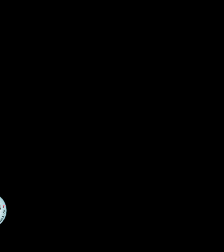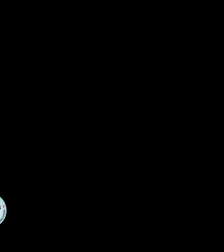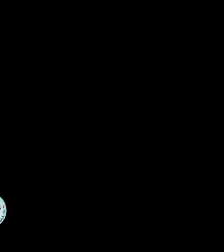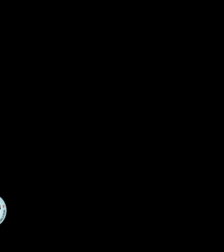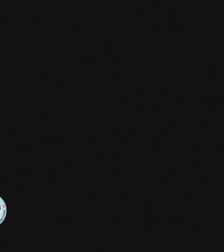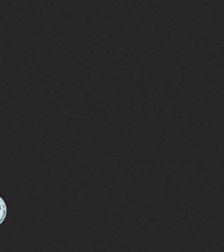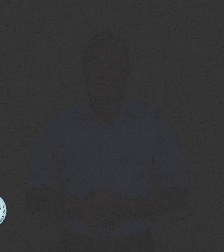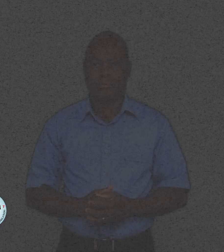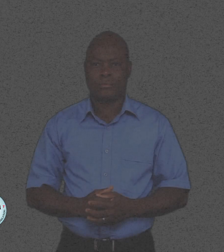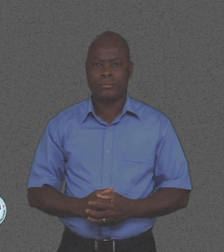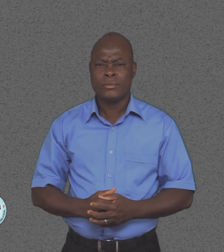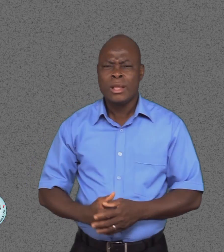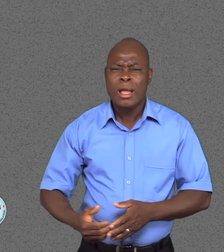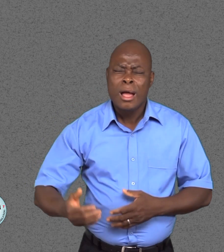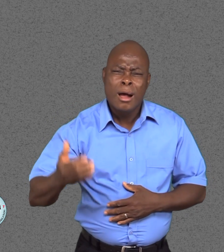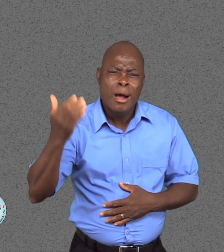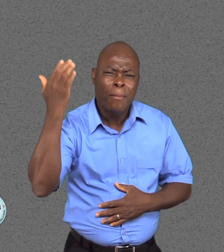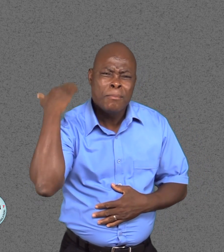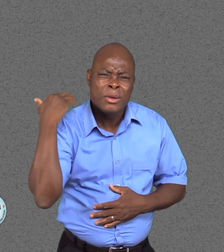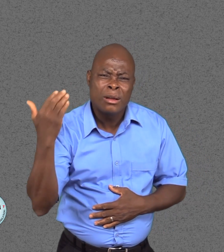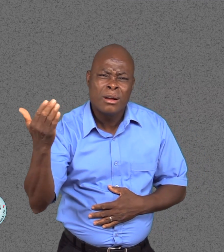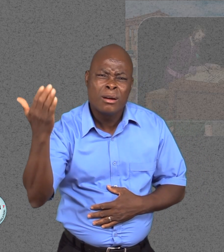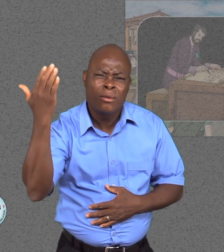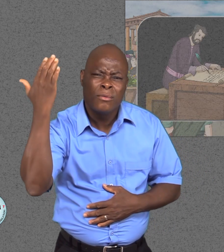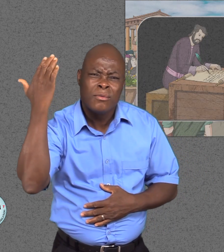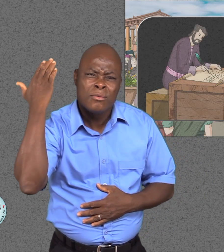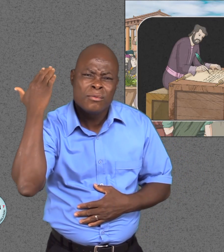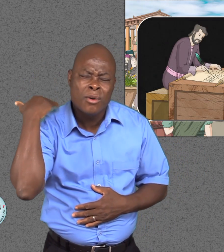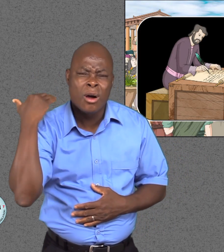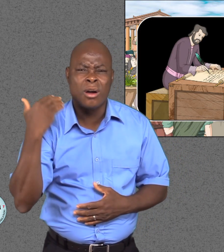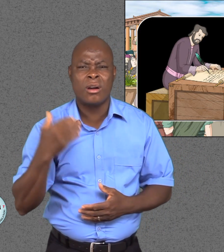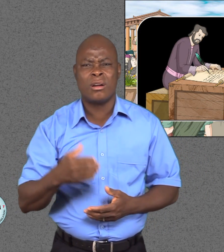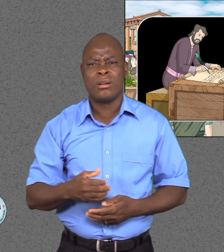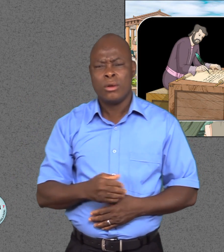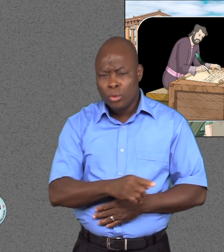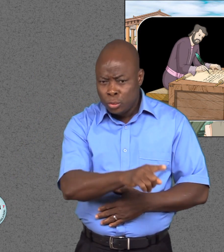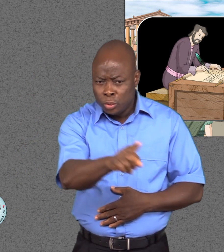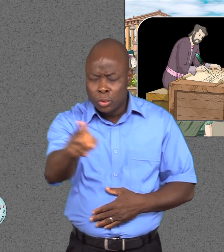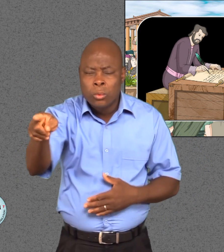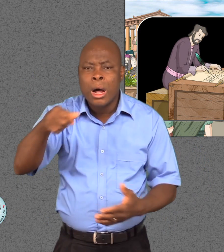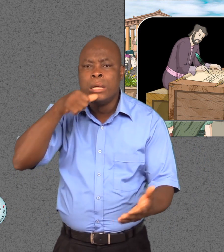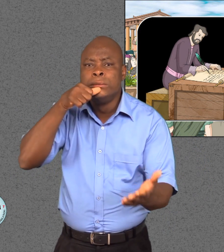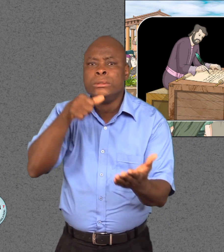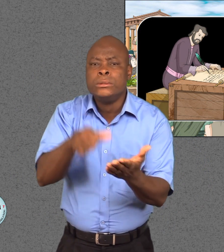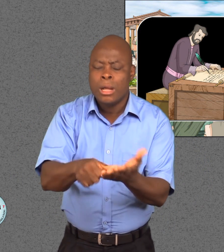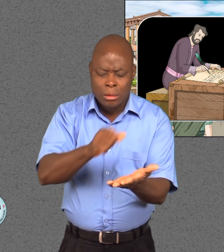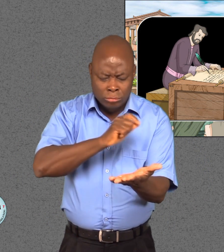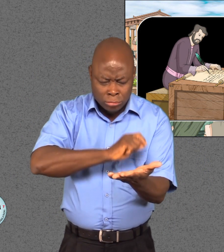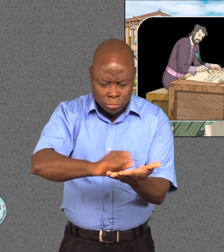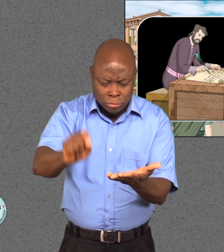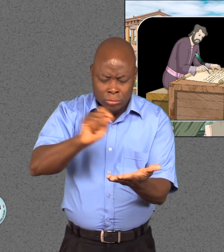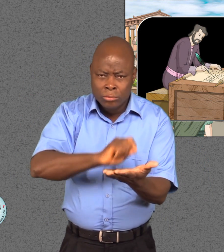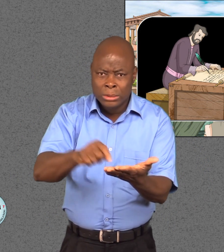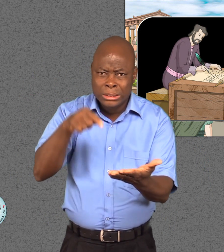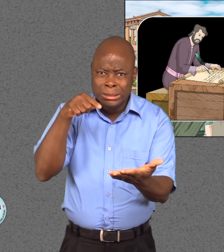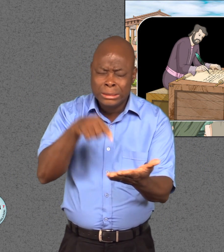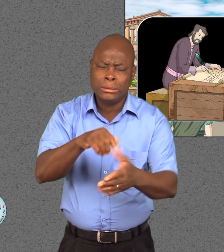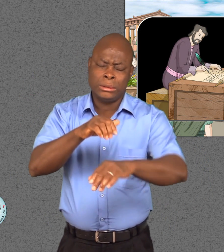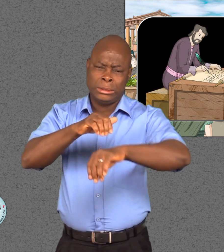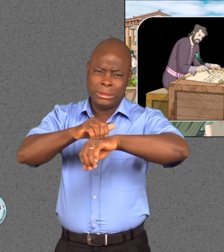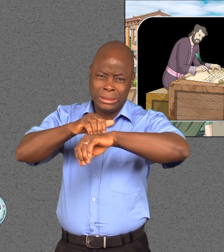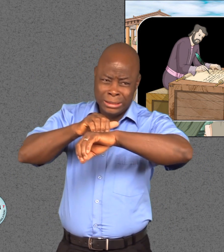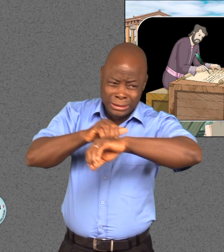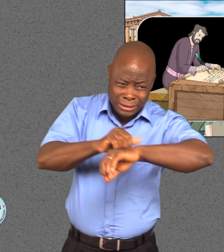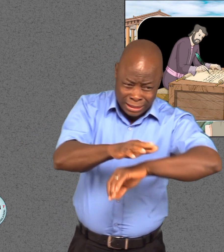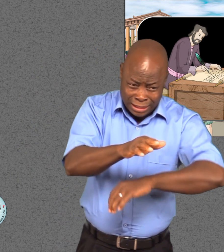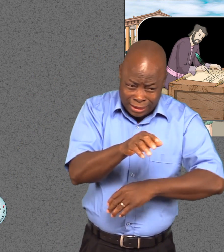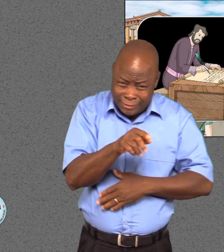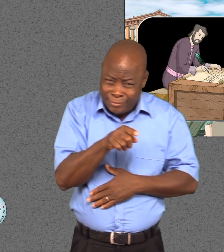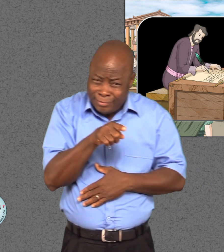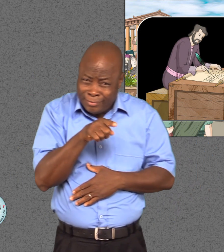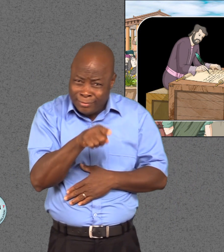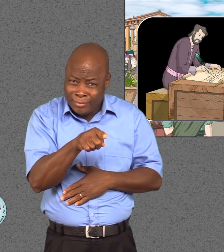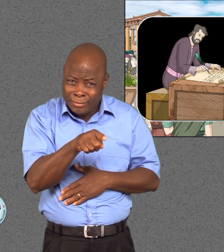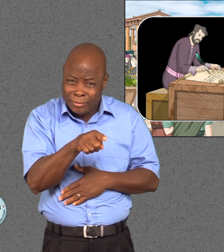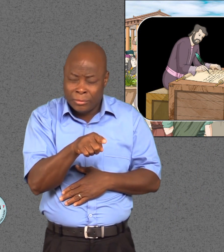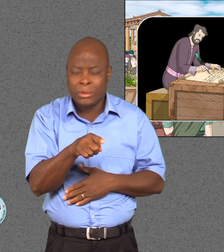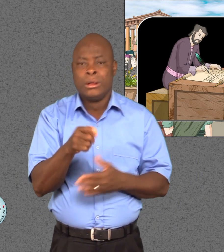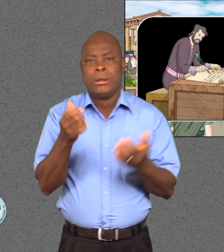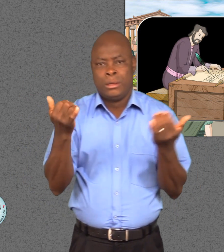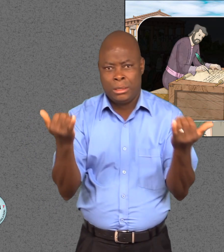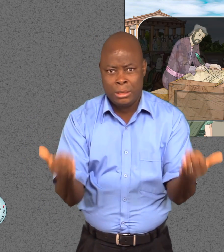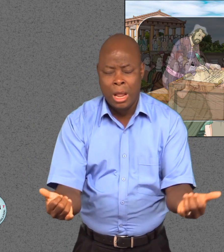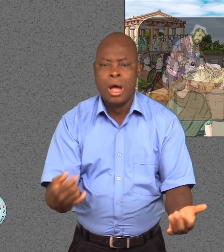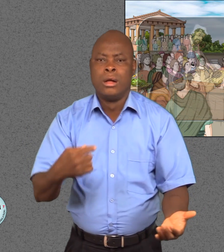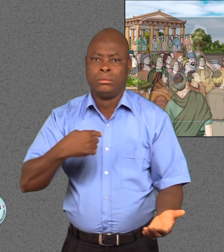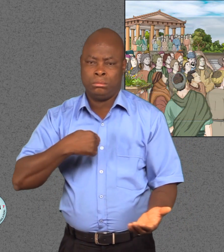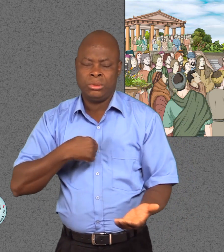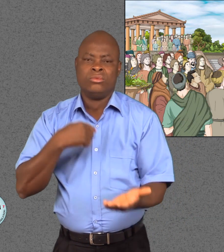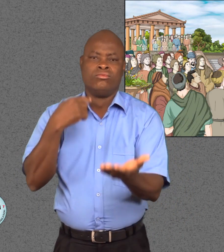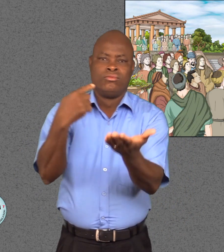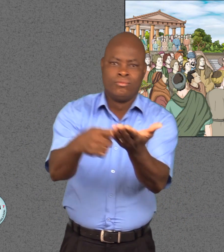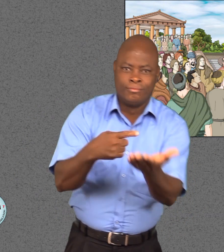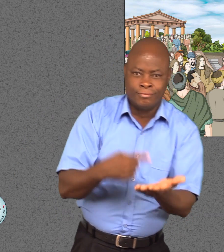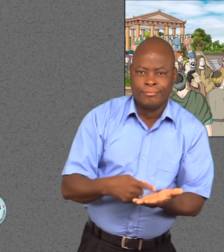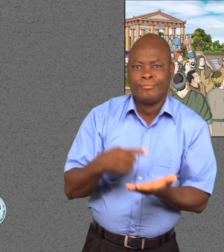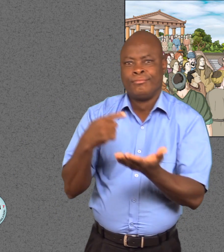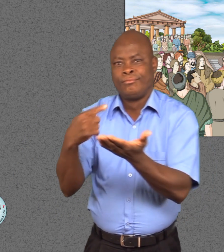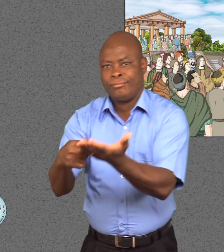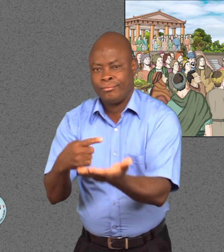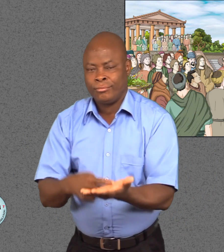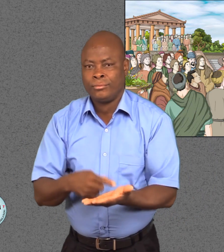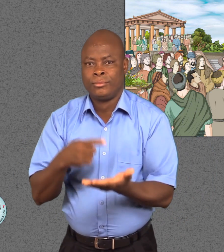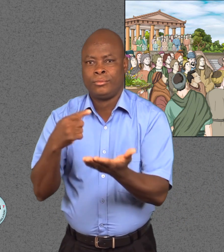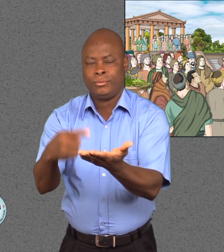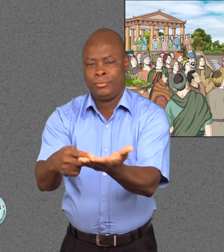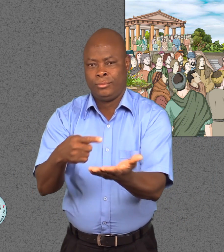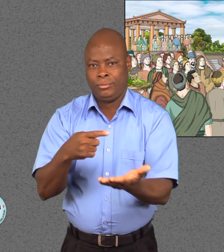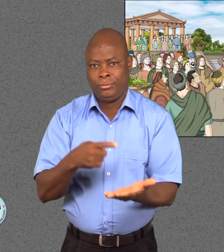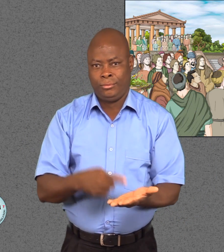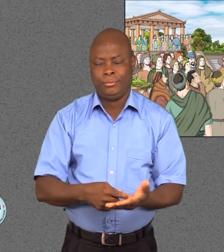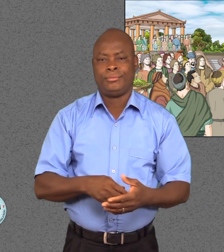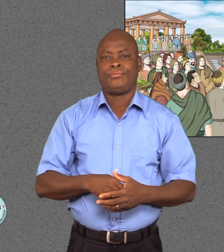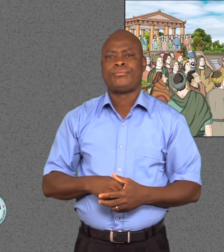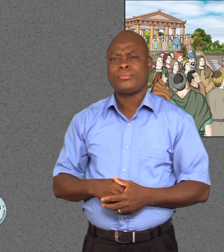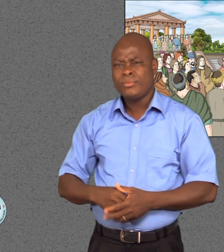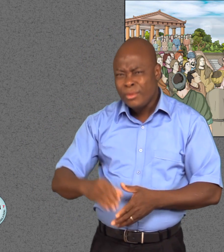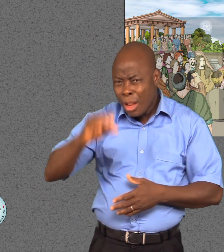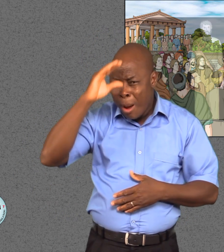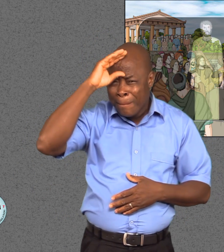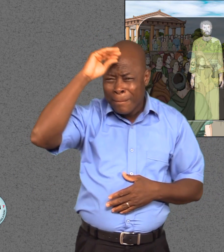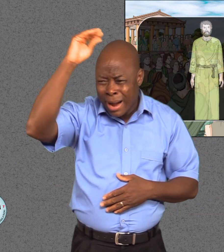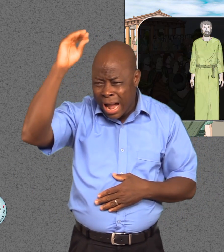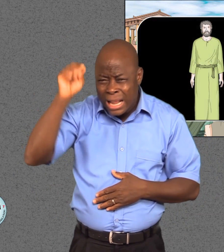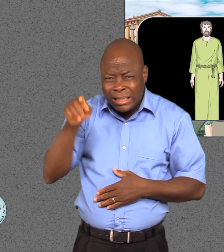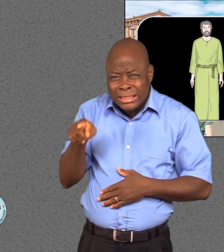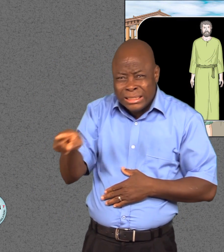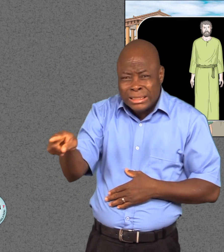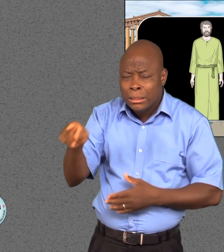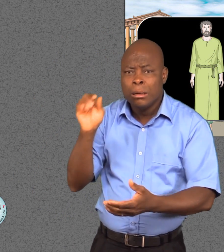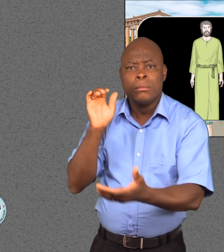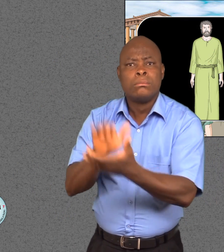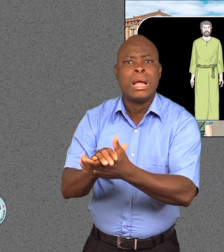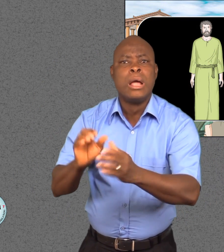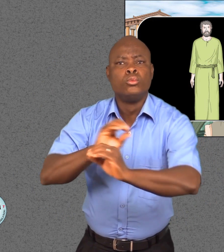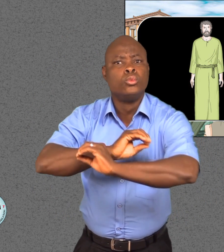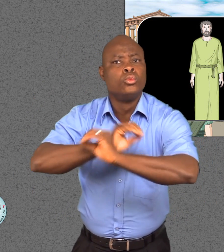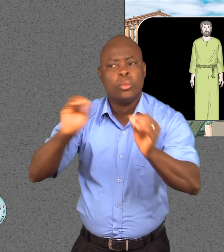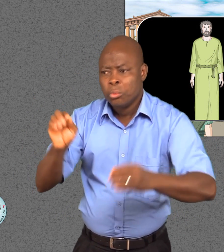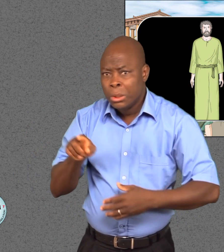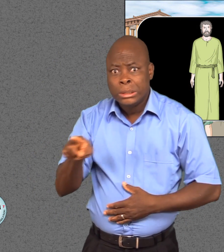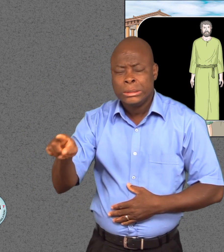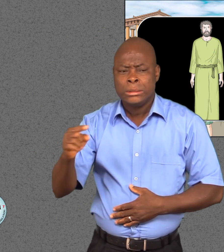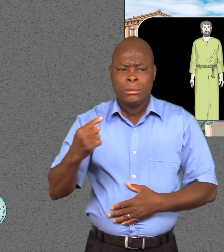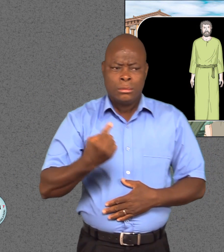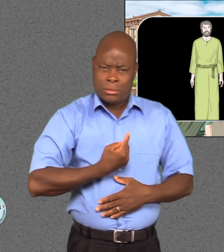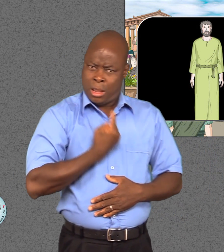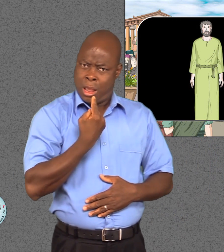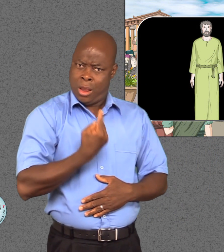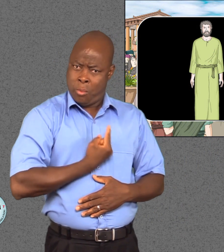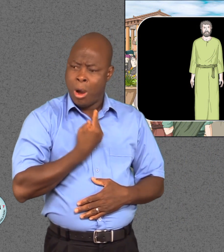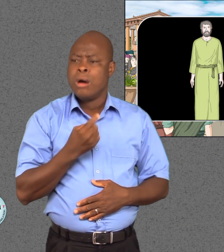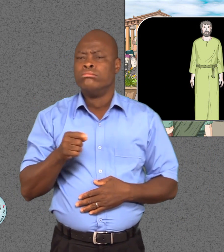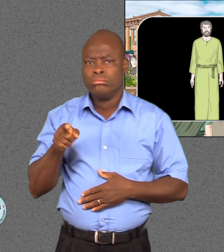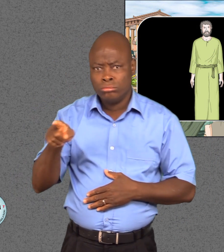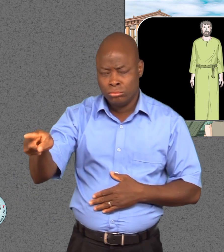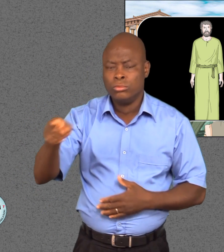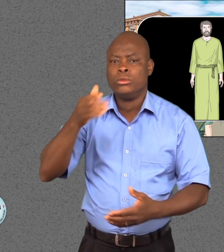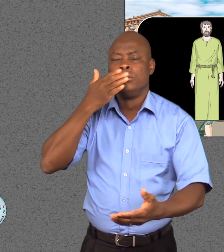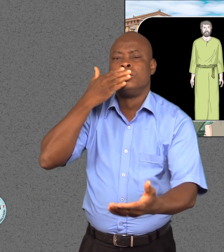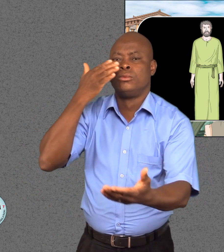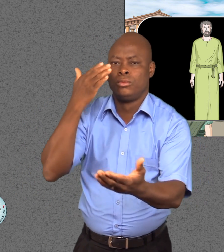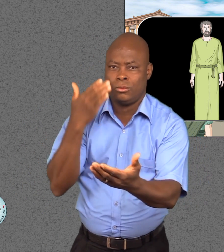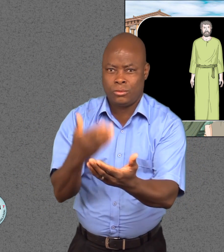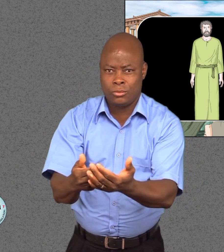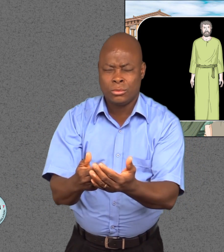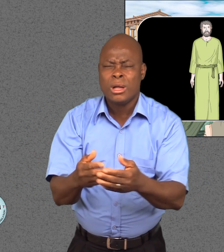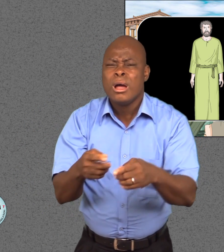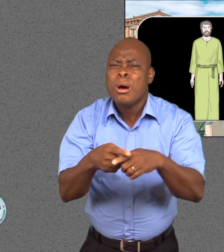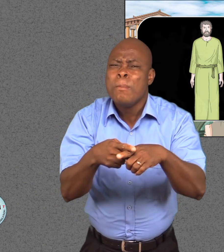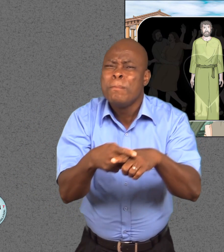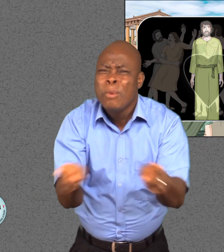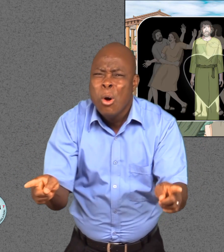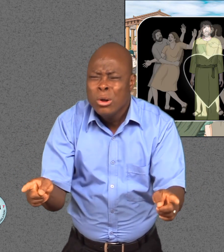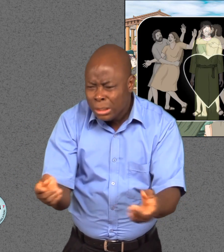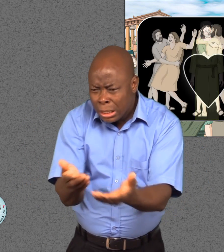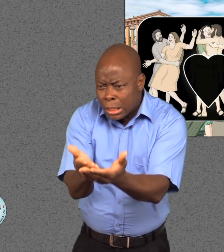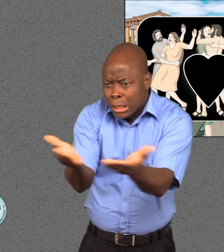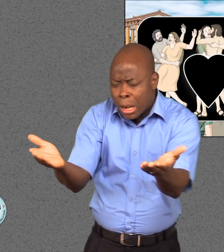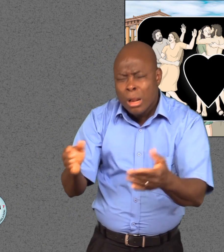Now for the matters you wrote about: It is good to abstain from sexual relations.